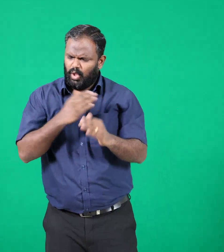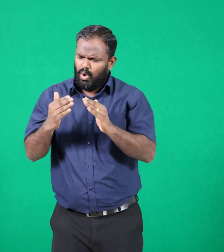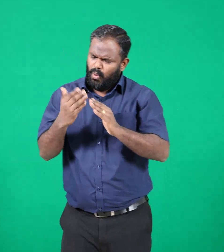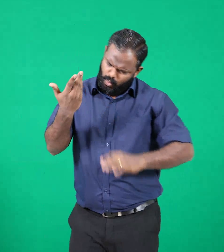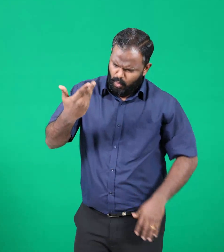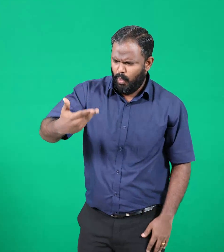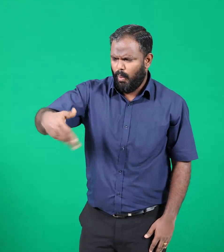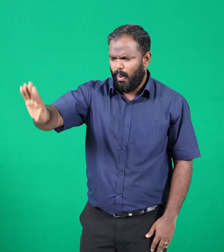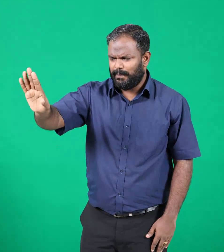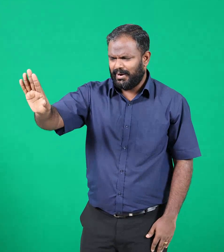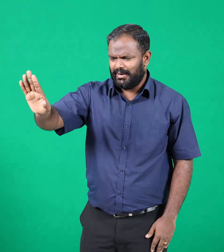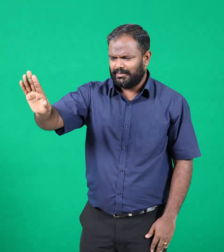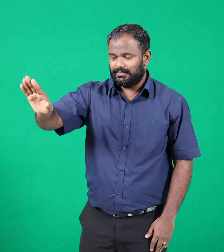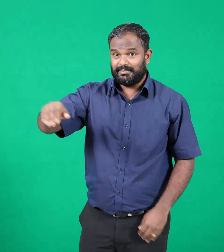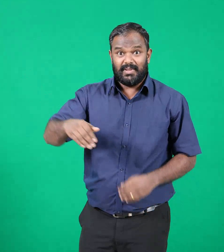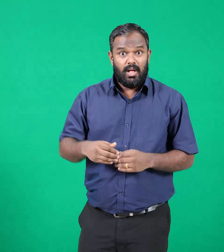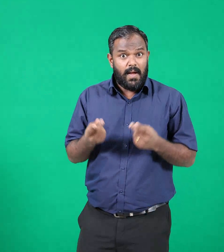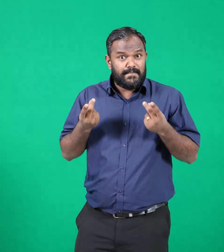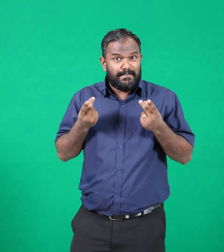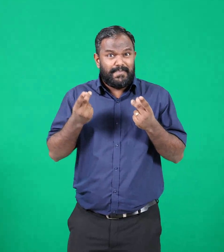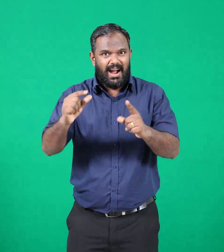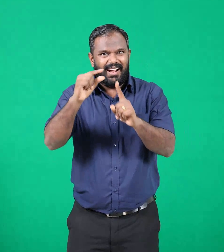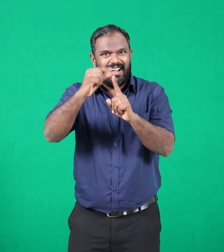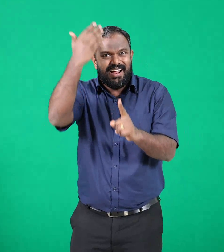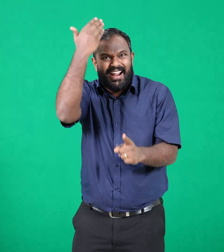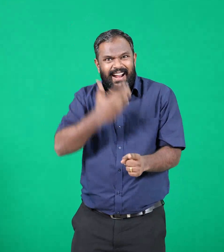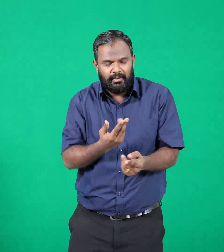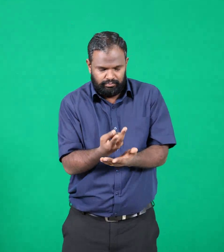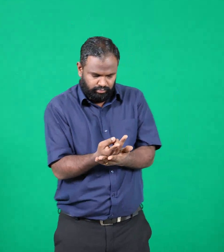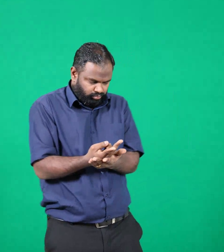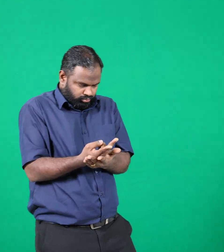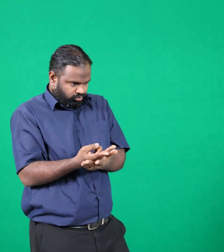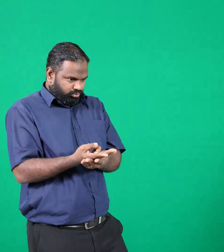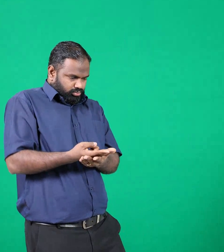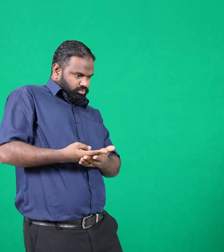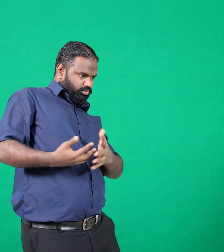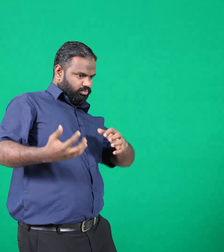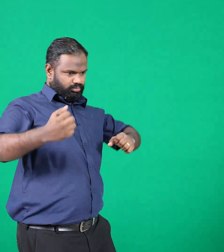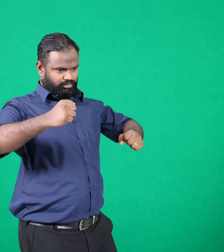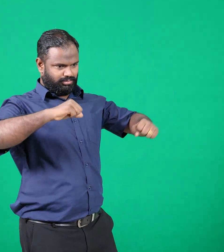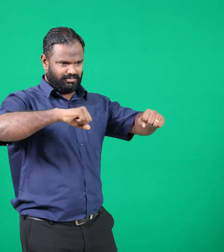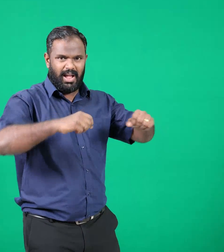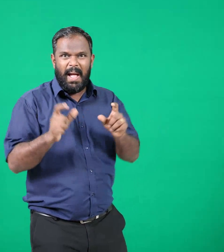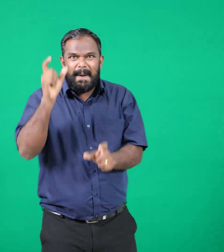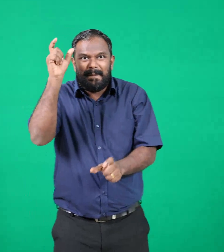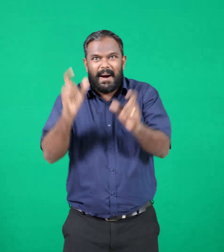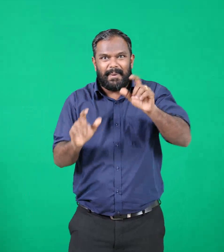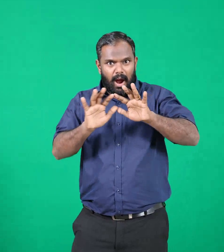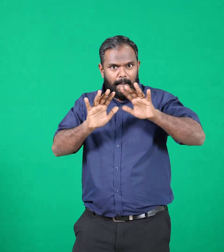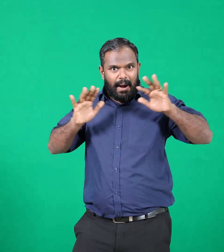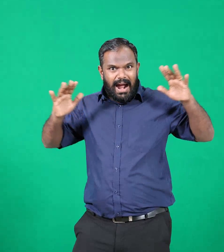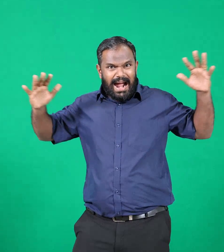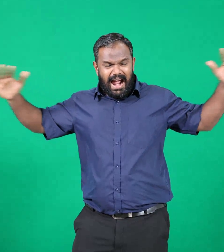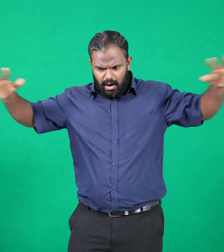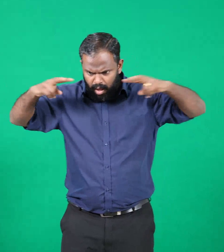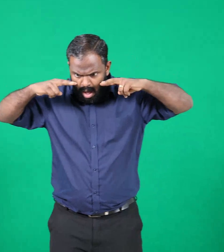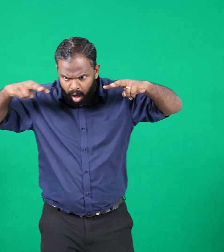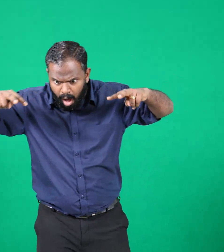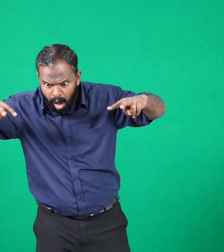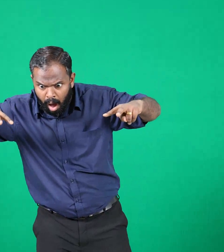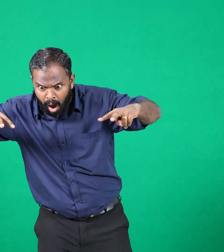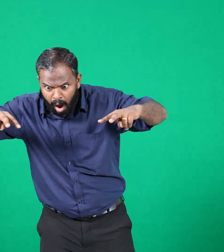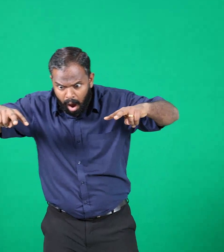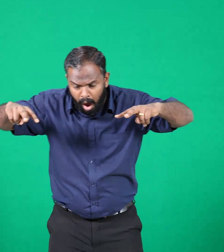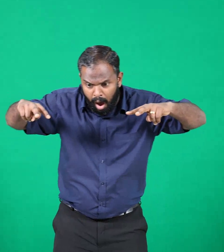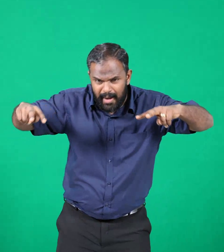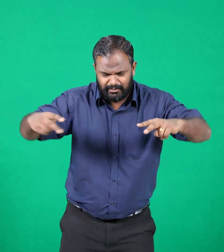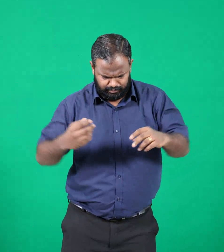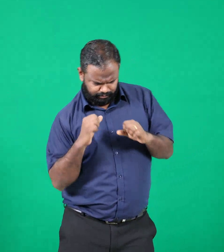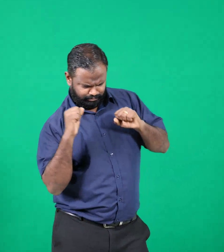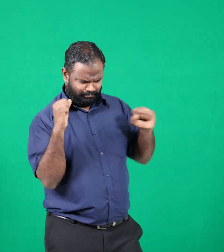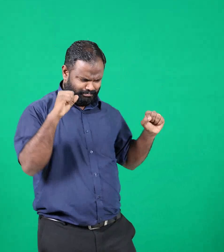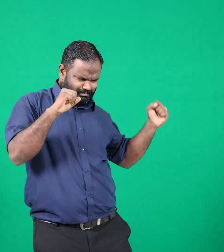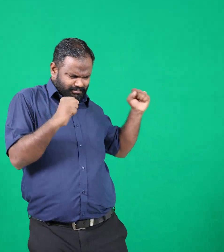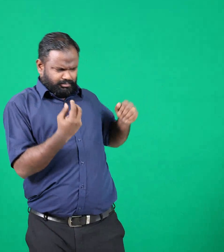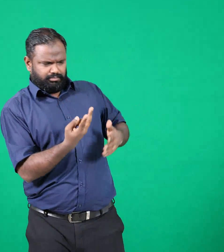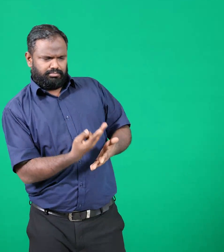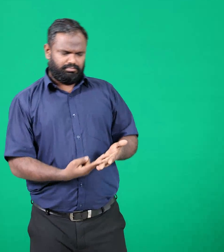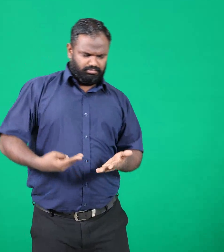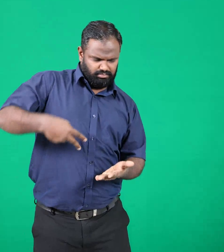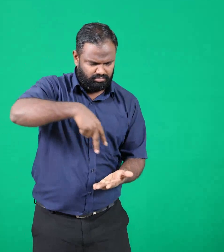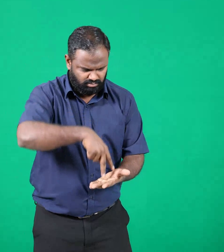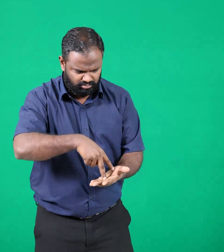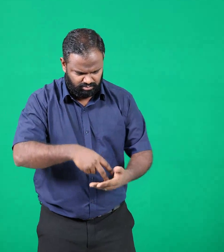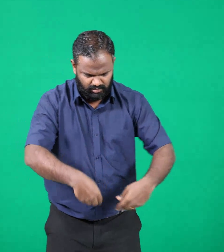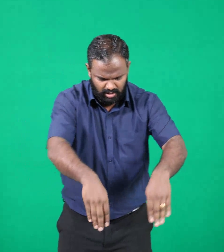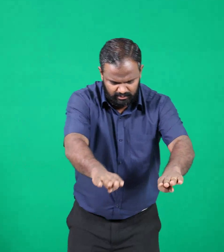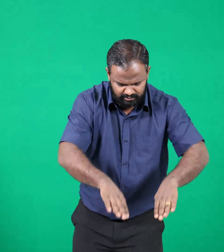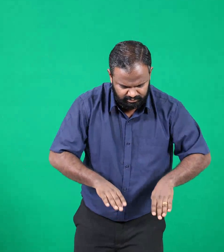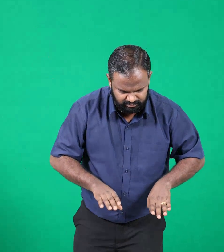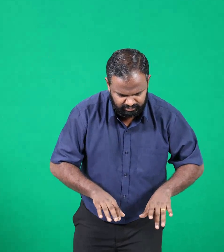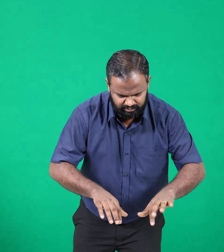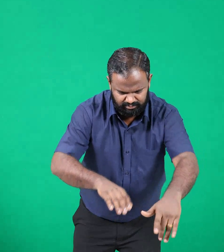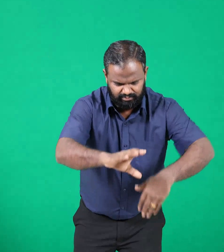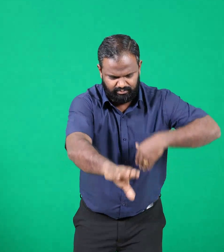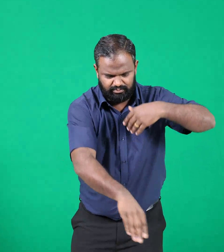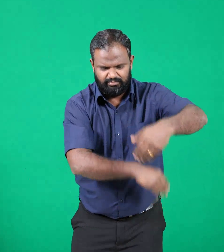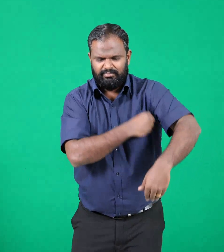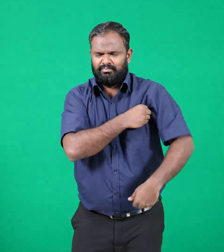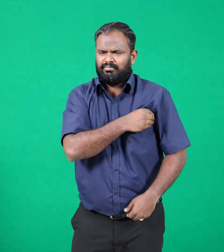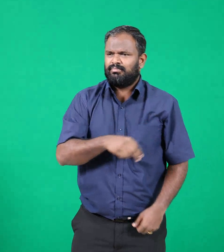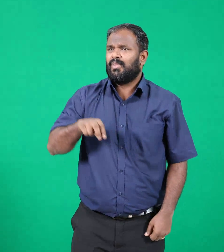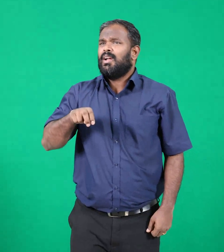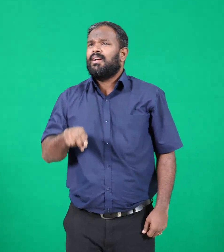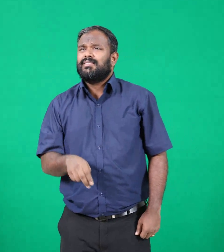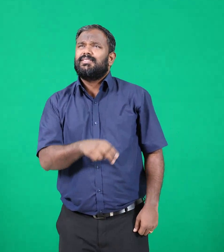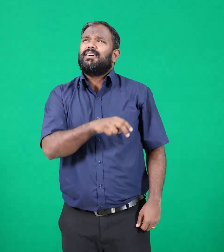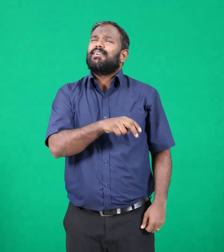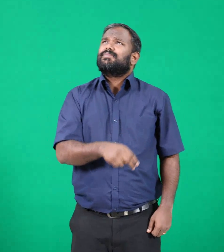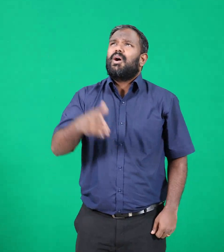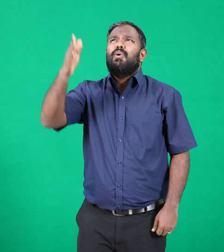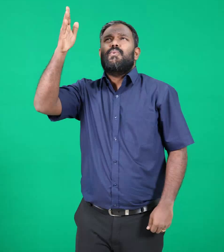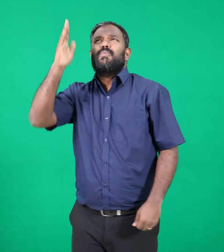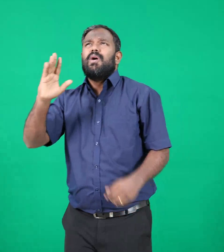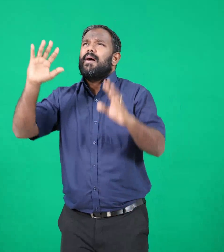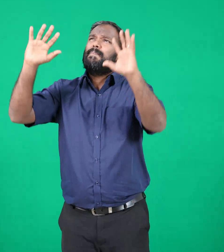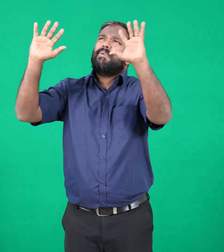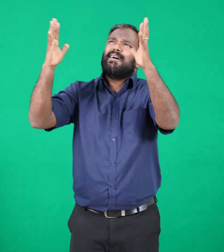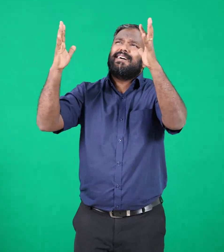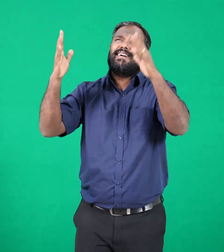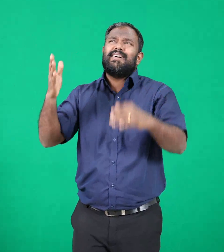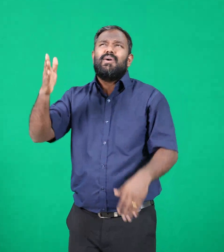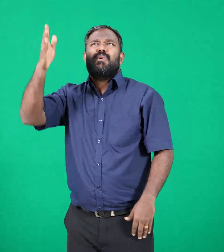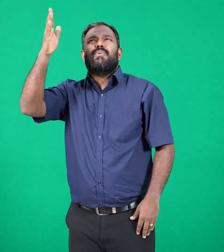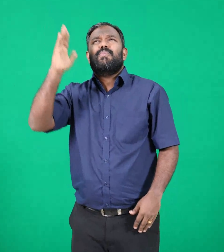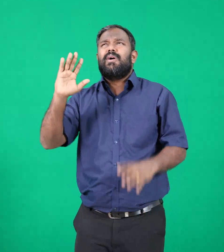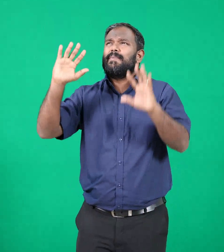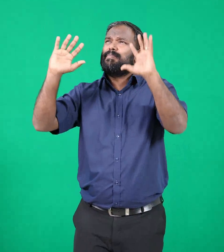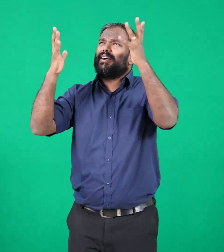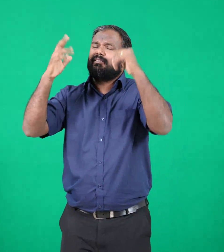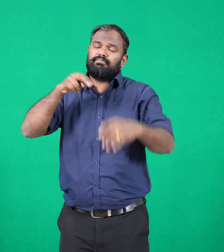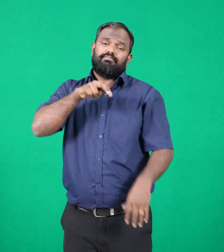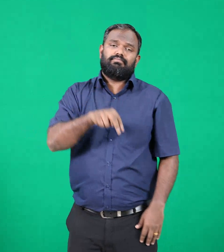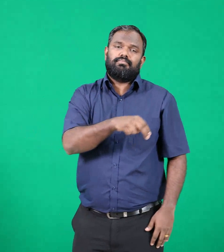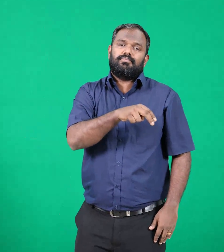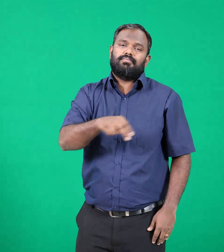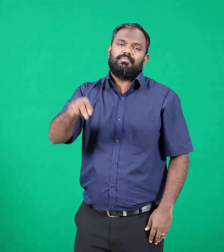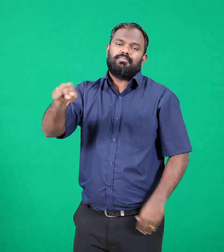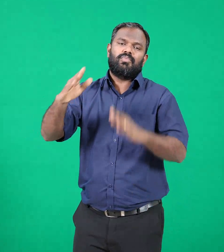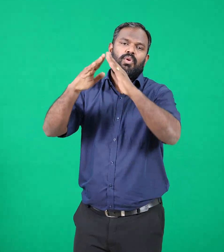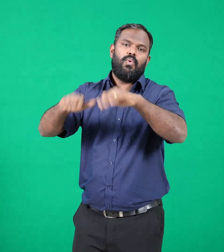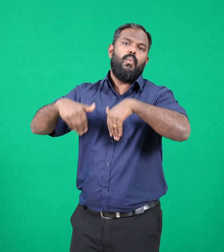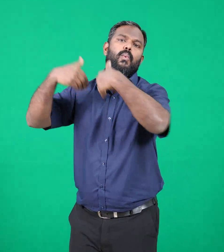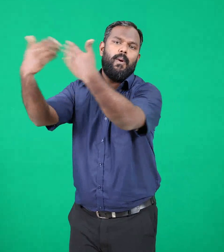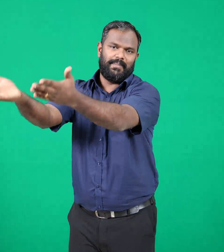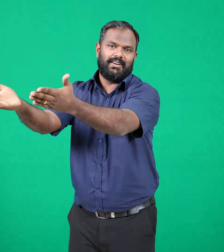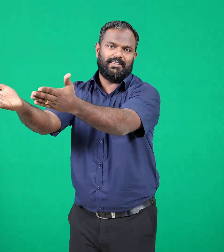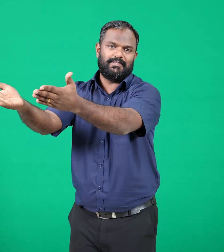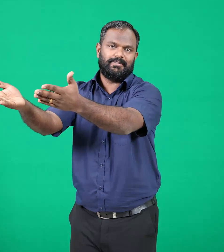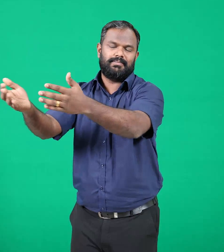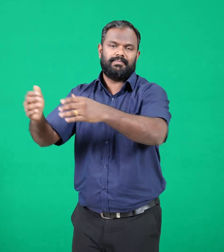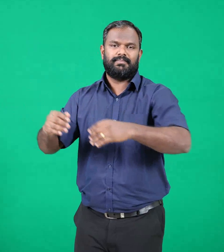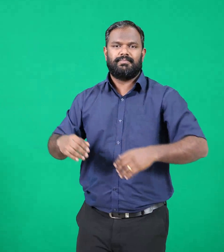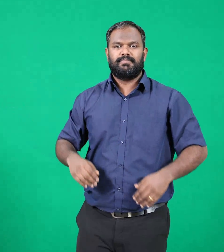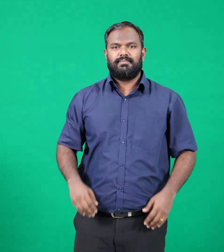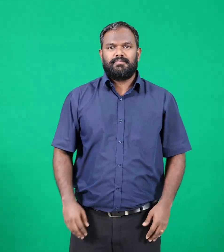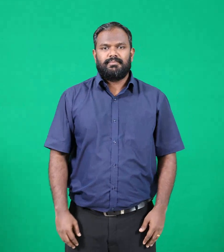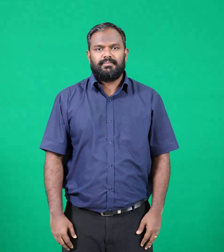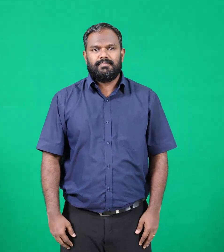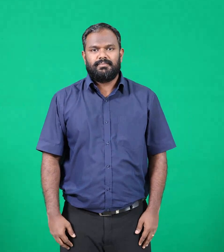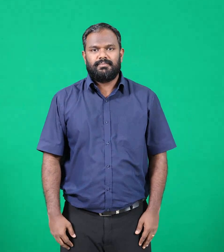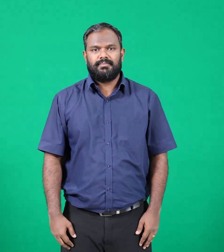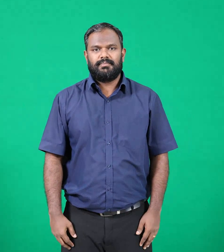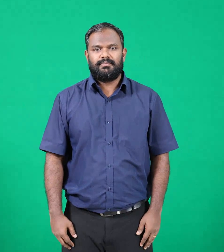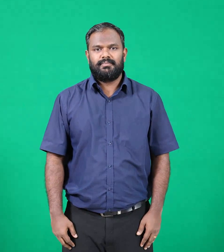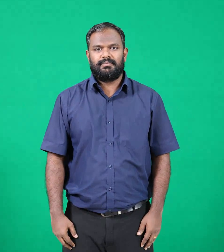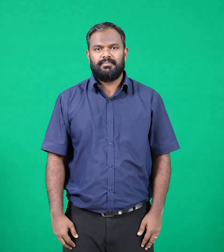And immediately the man stood up before them, took what he had been lying on, and went home glorifying God.